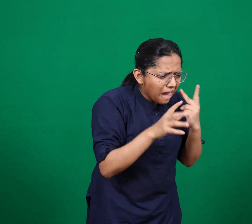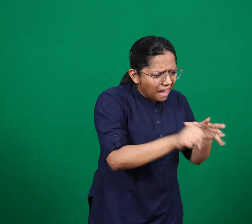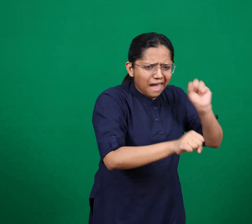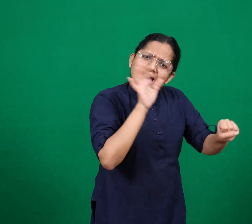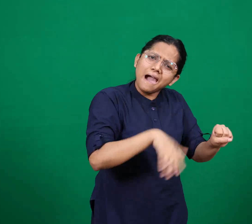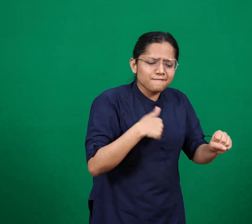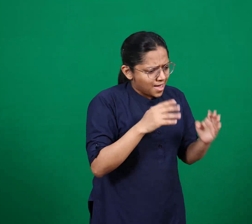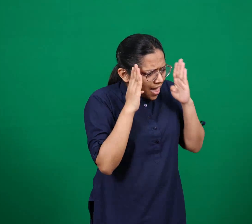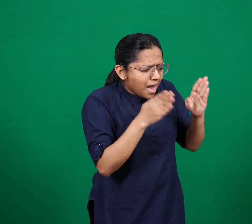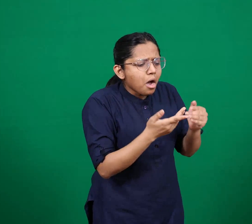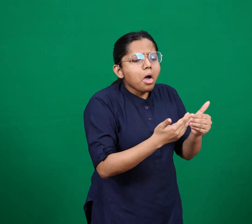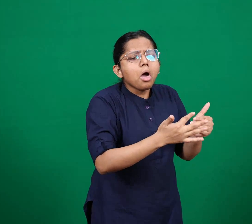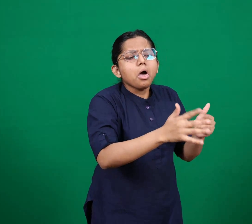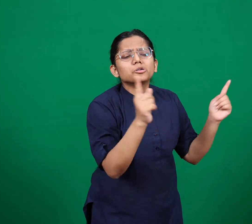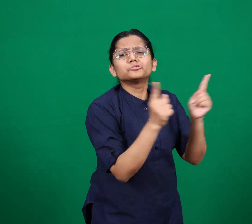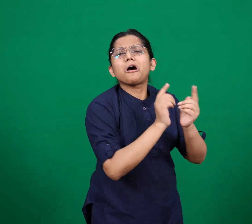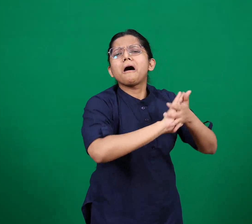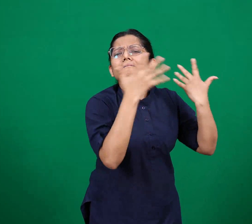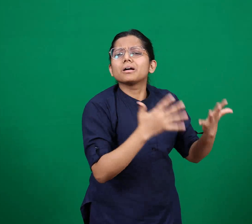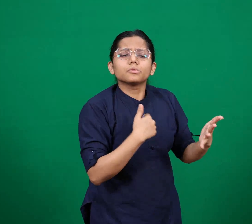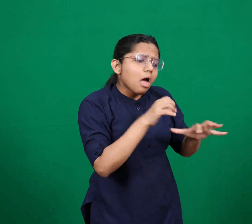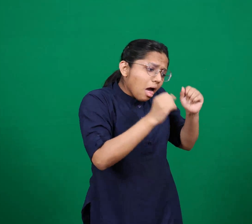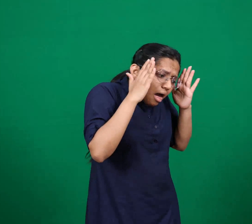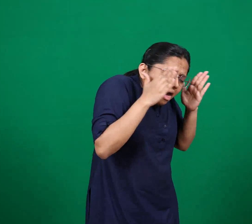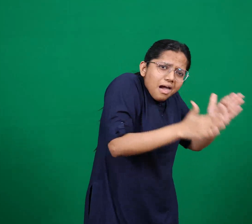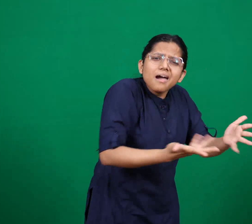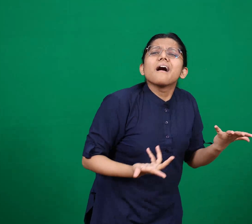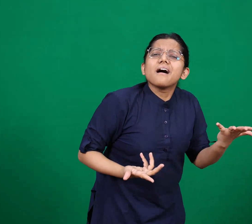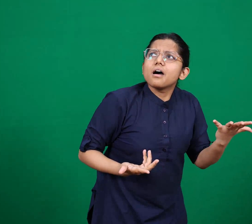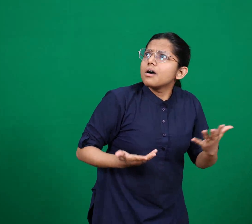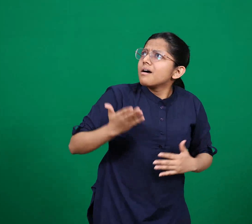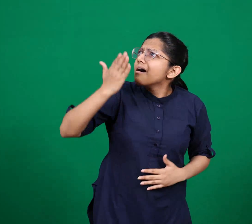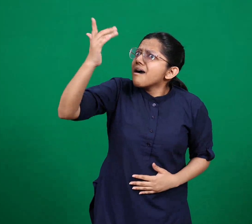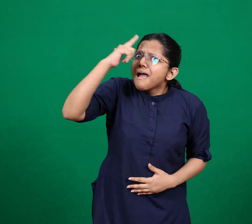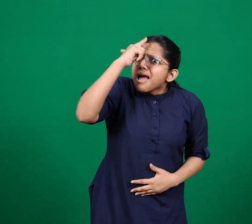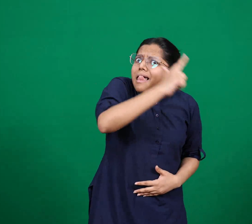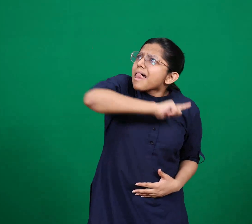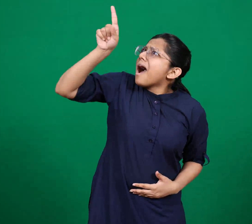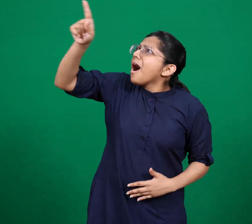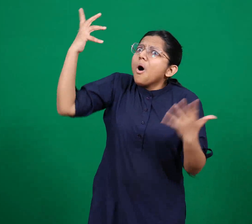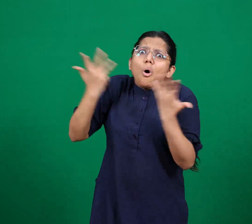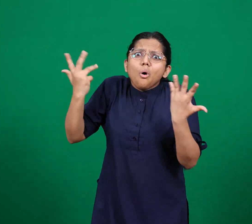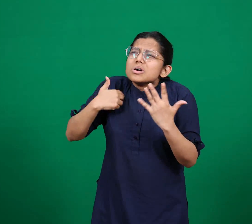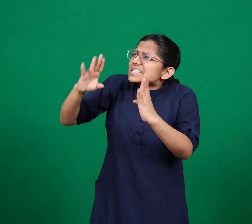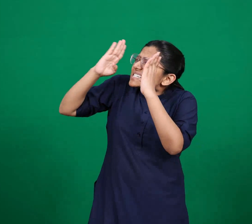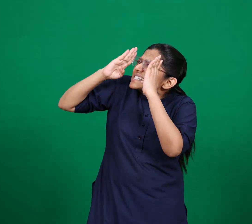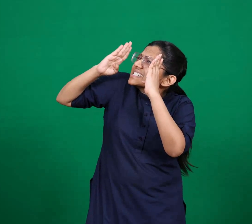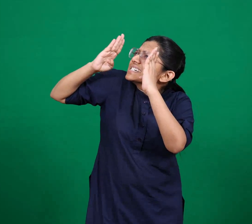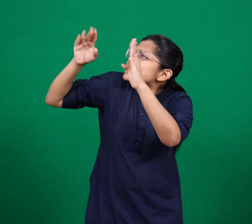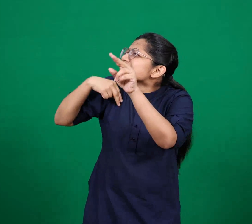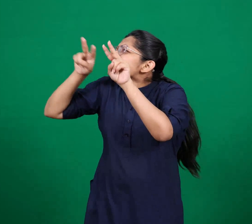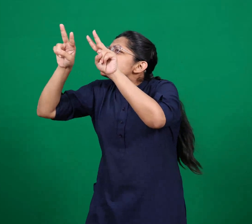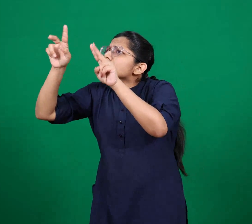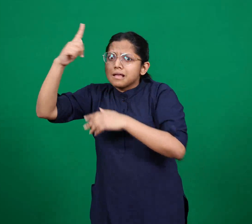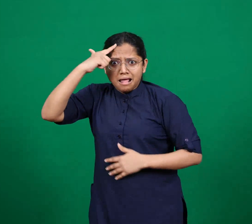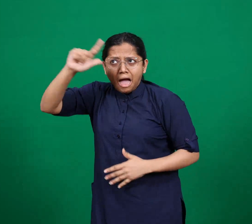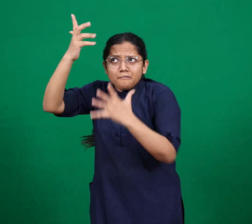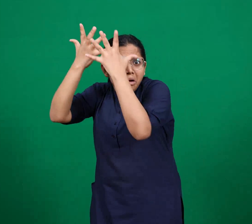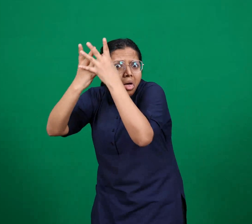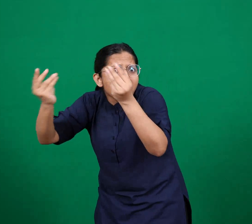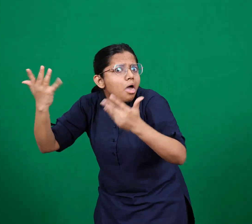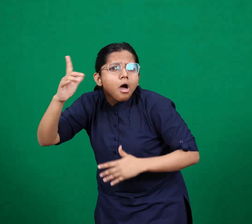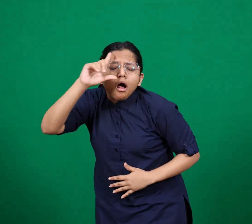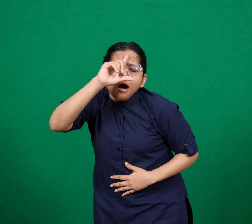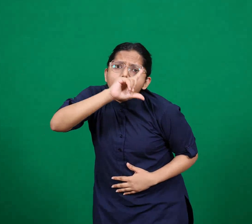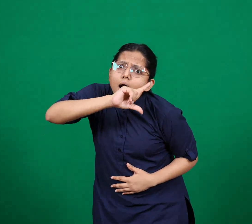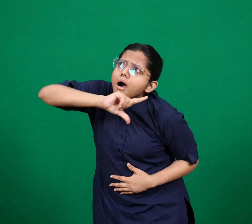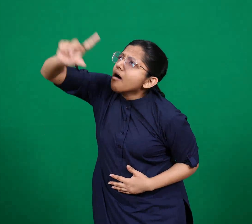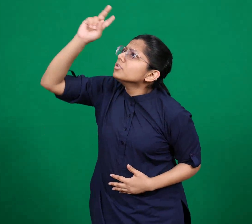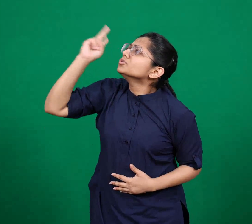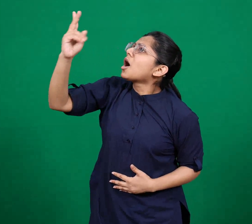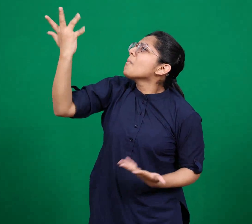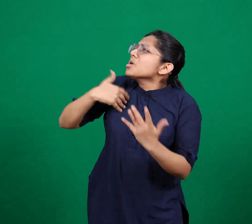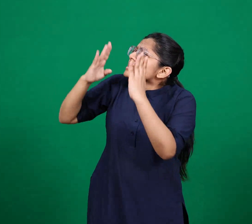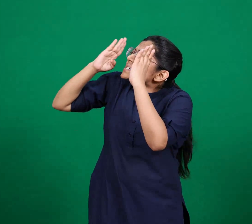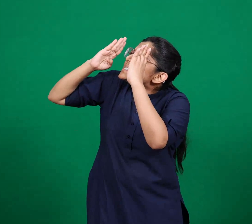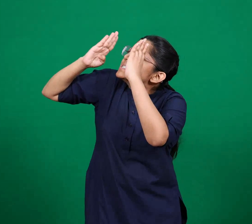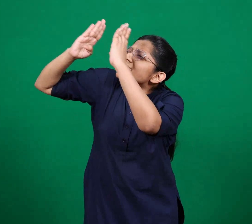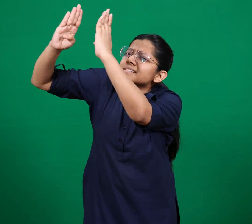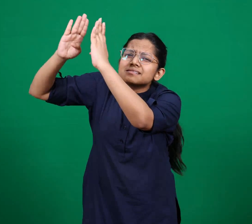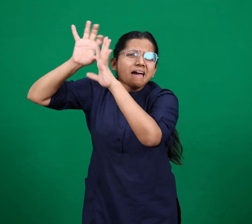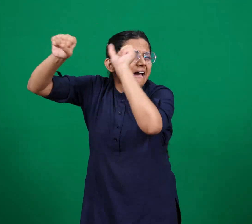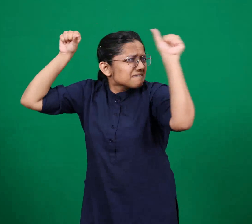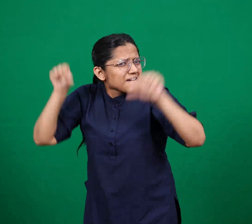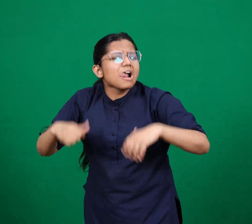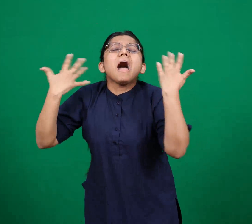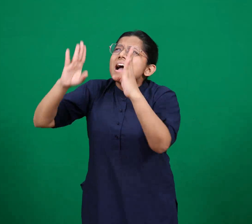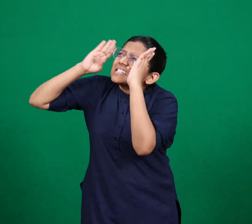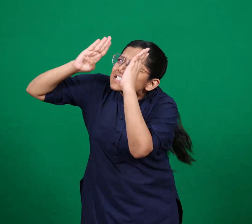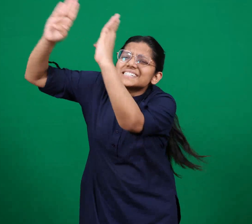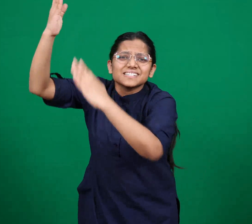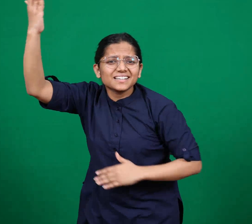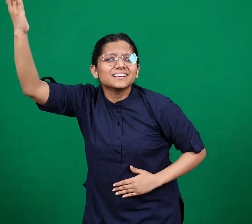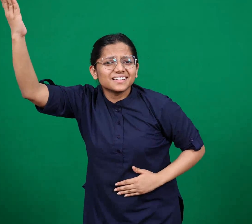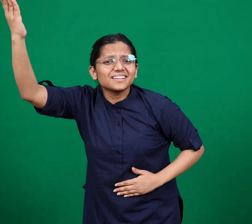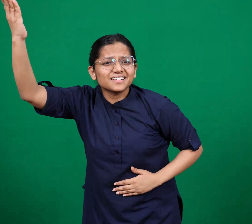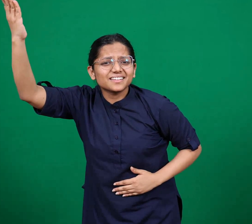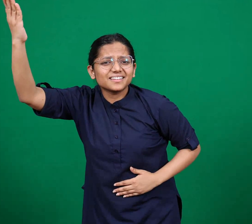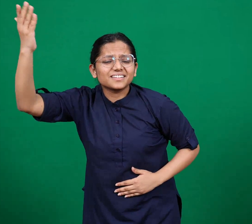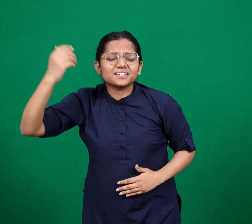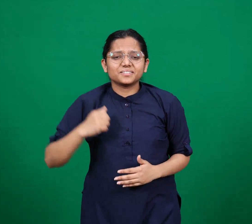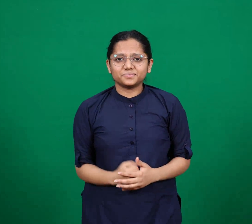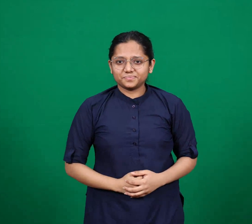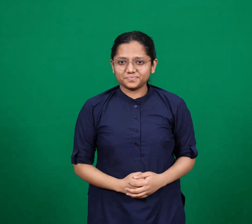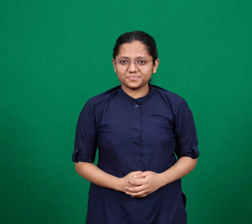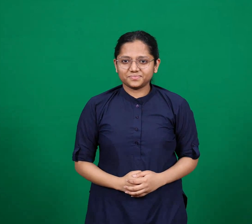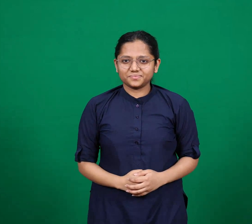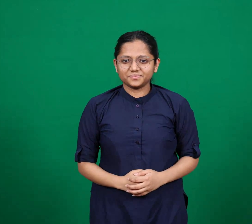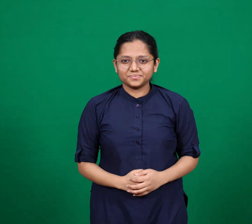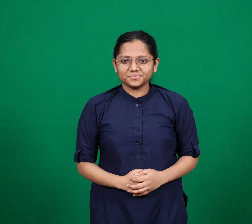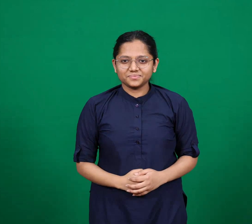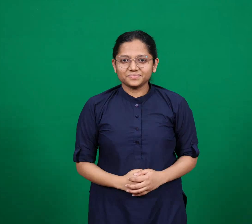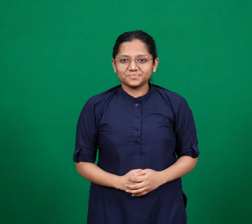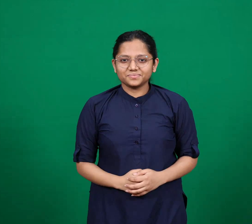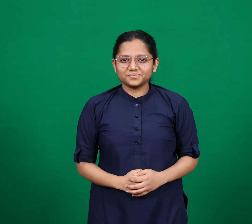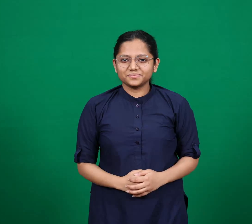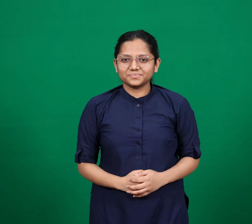For what is seen is temporary, but what is unseen is eternal.